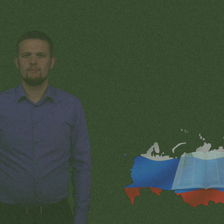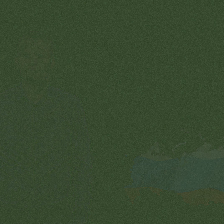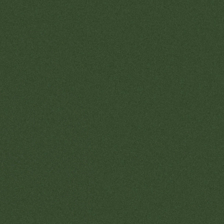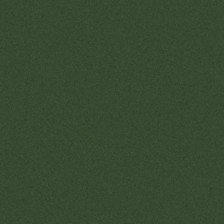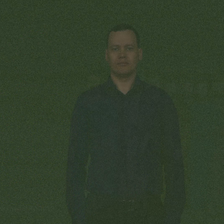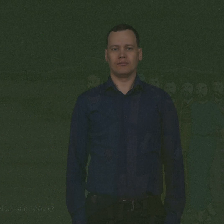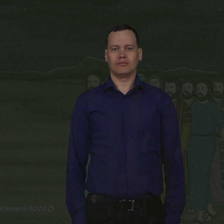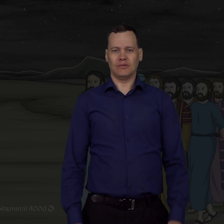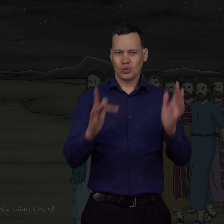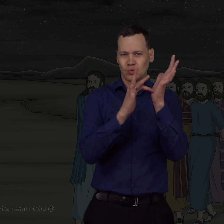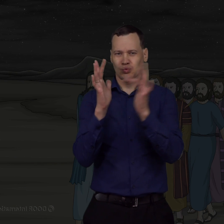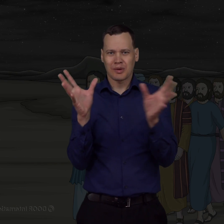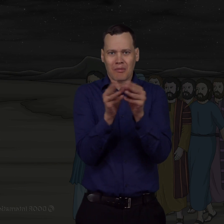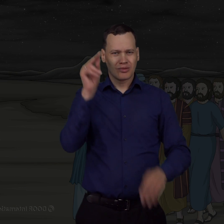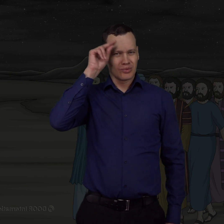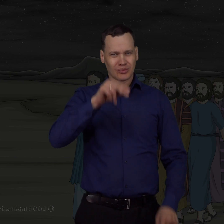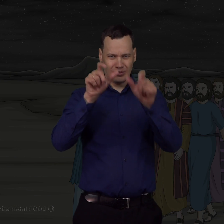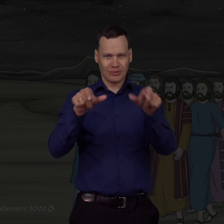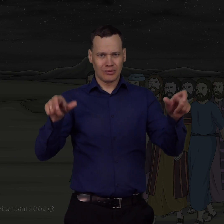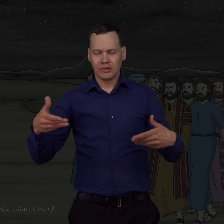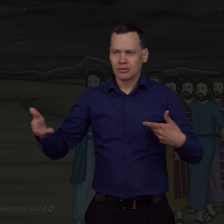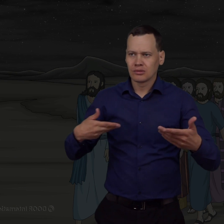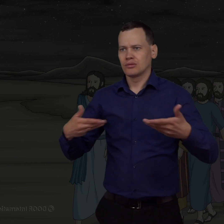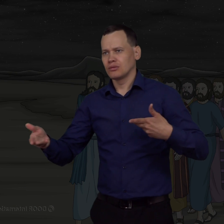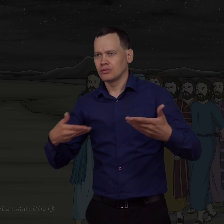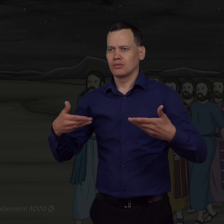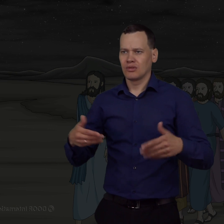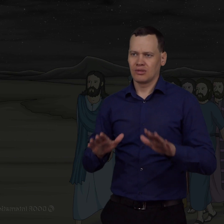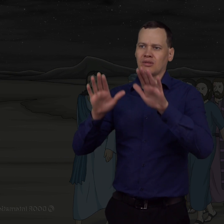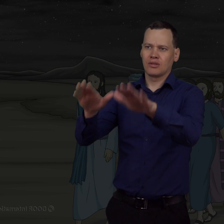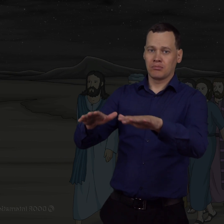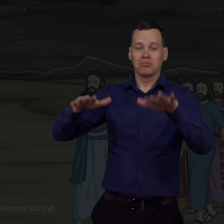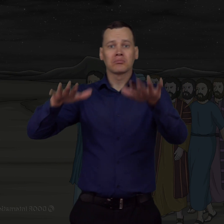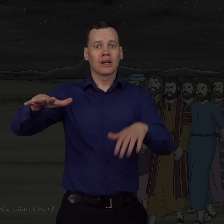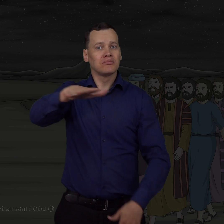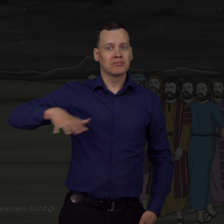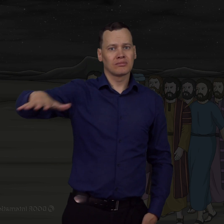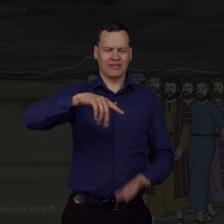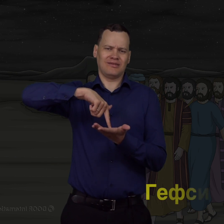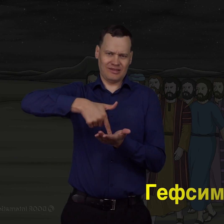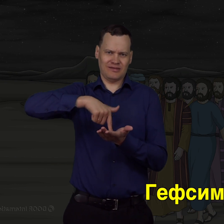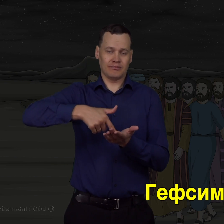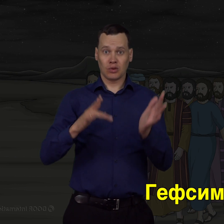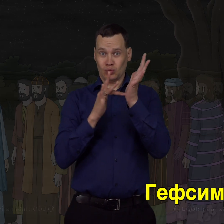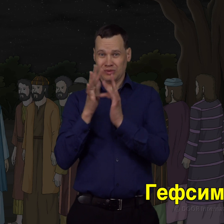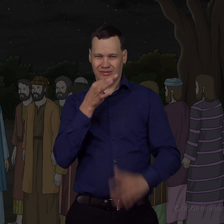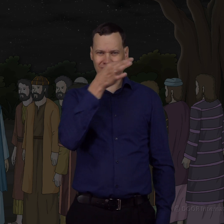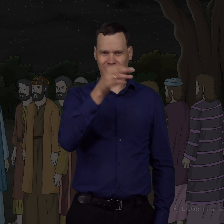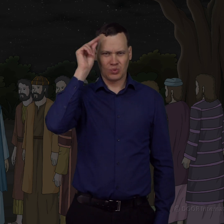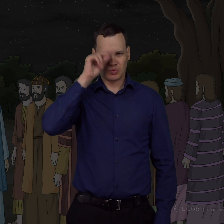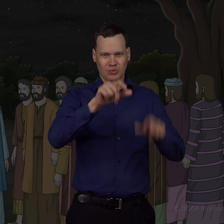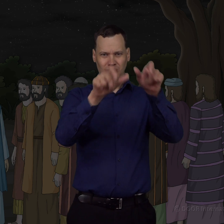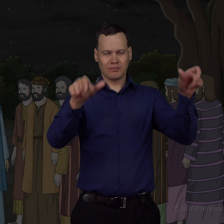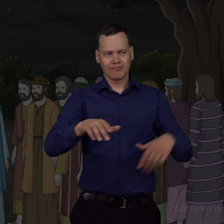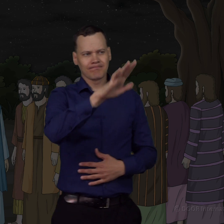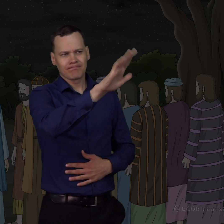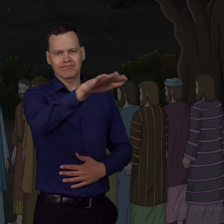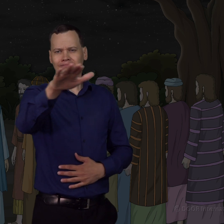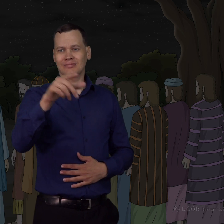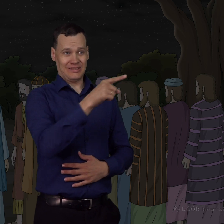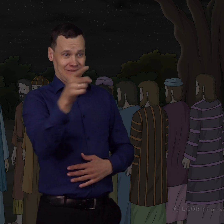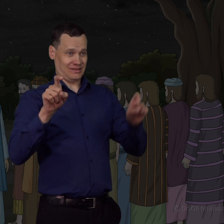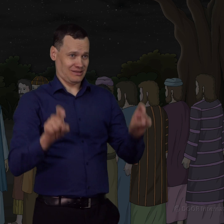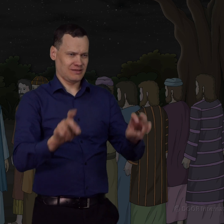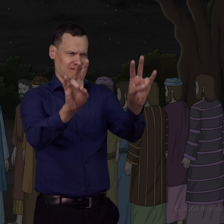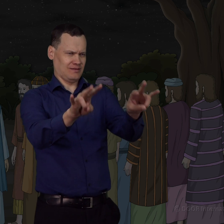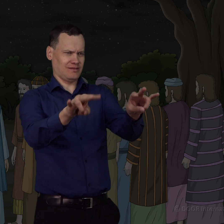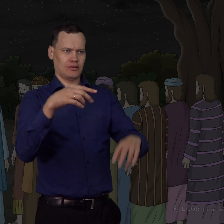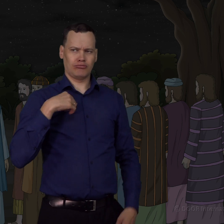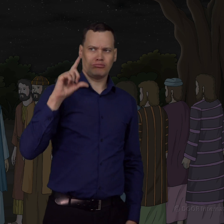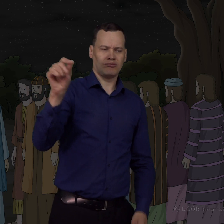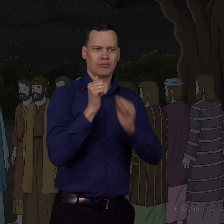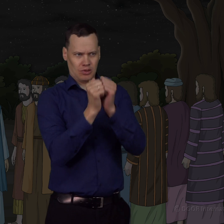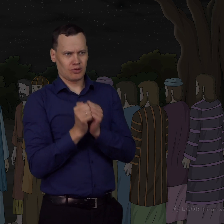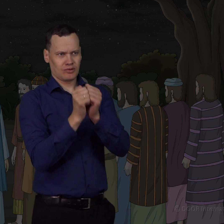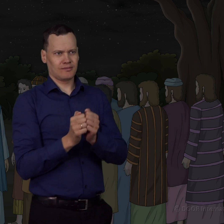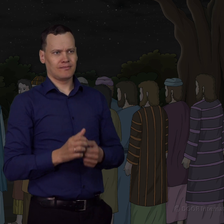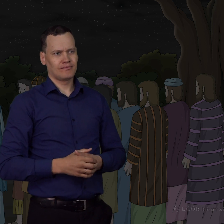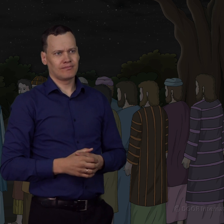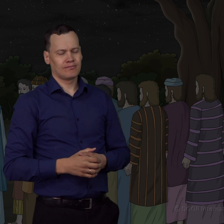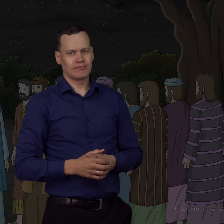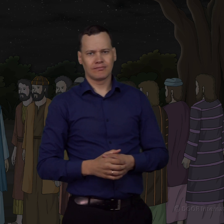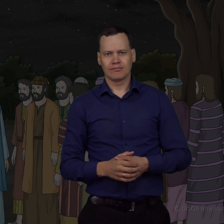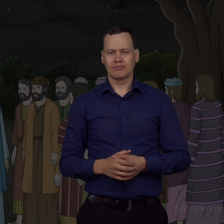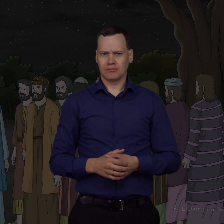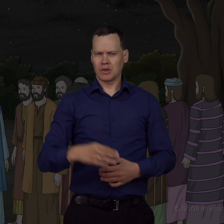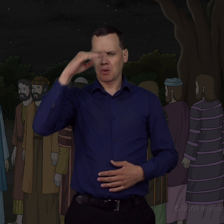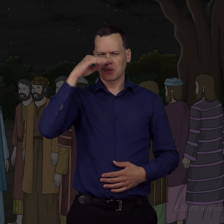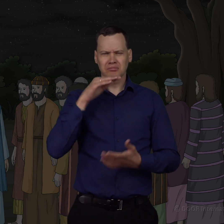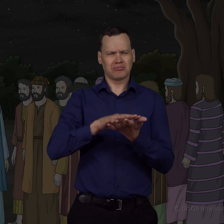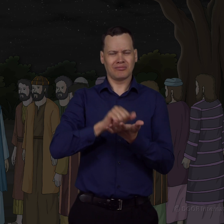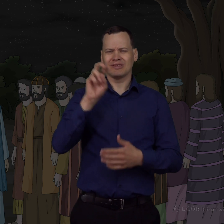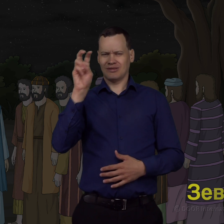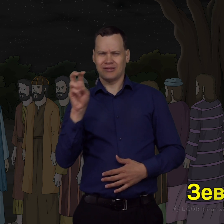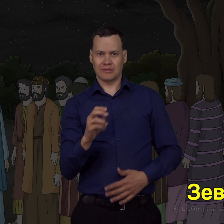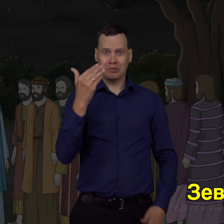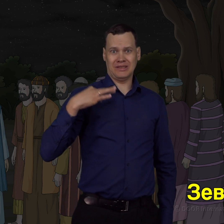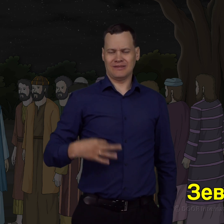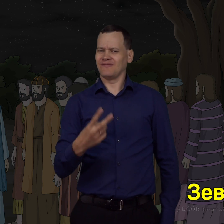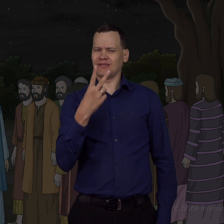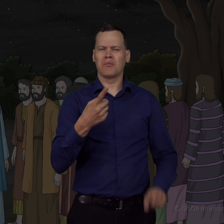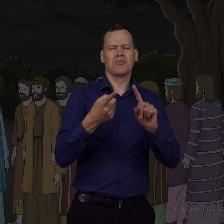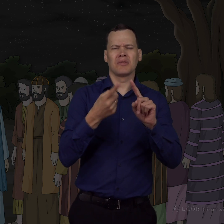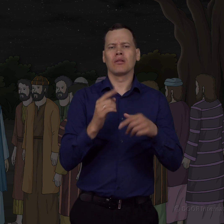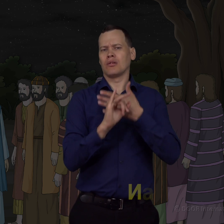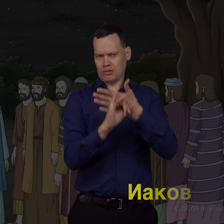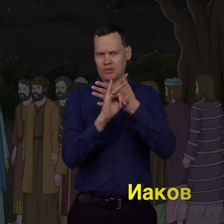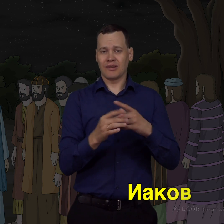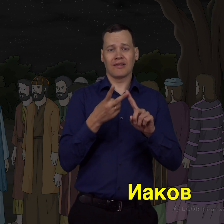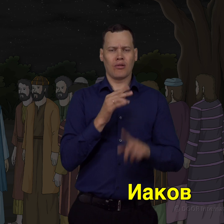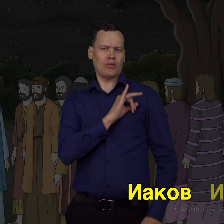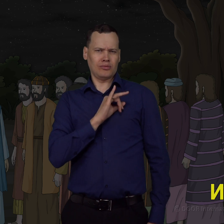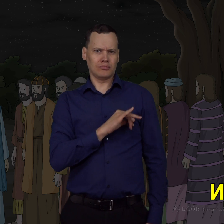At that time Jesus went with His disciples to a place called Gethsemane, and He told them, “Sit here while I go over there and pray.”